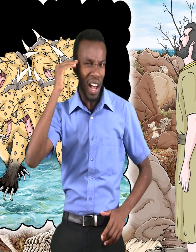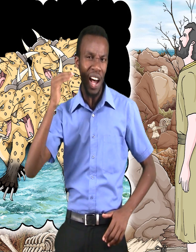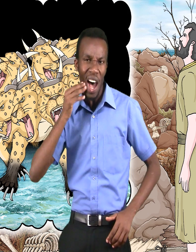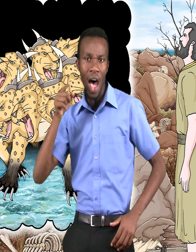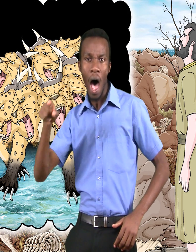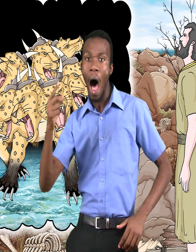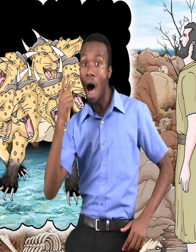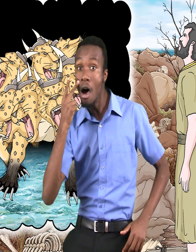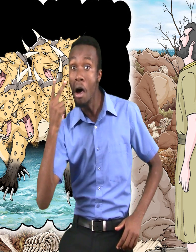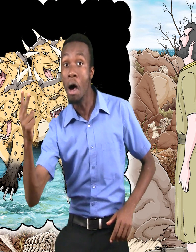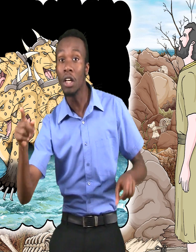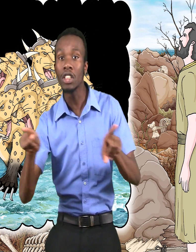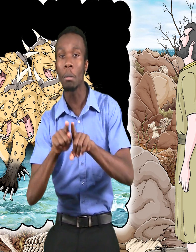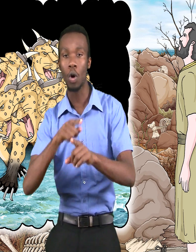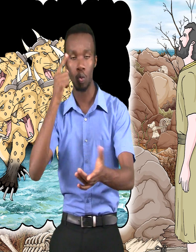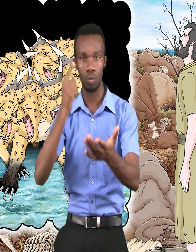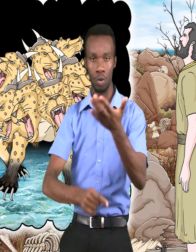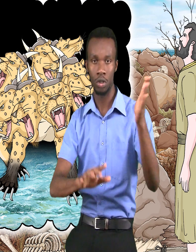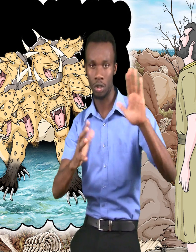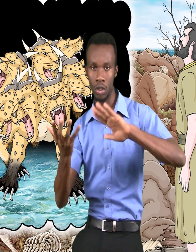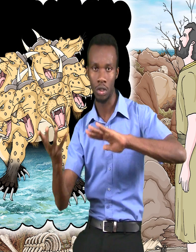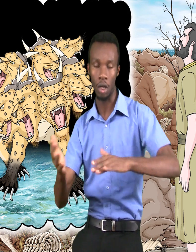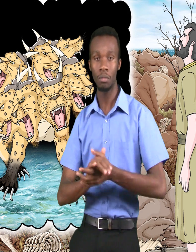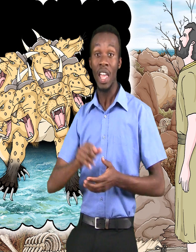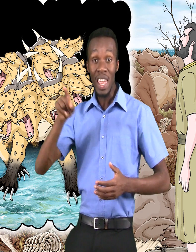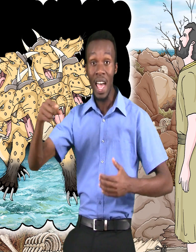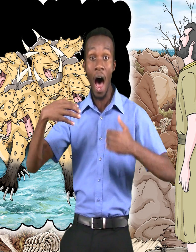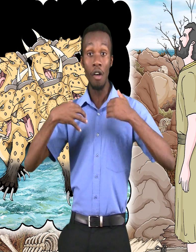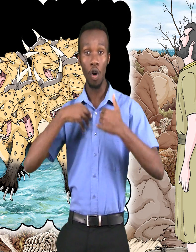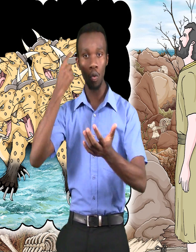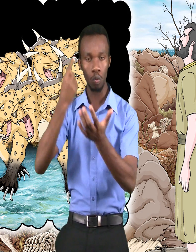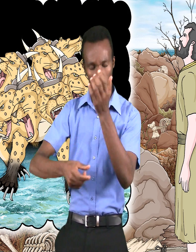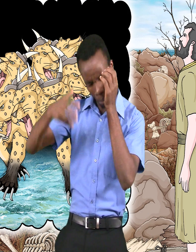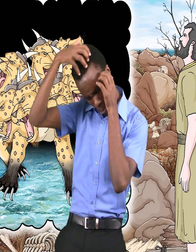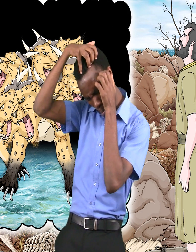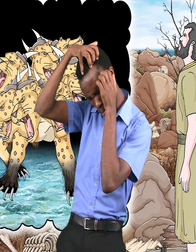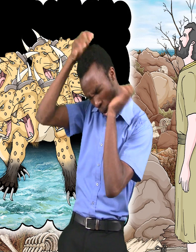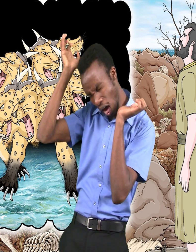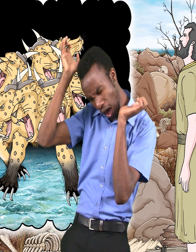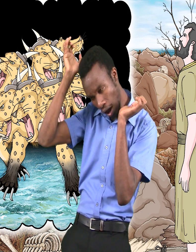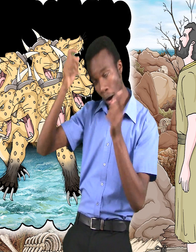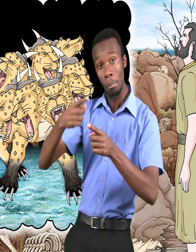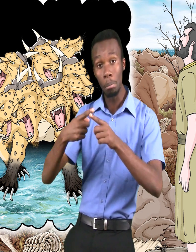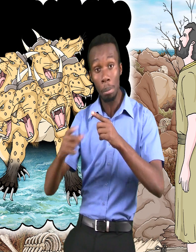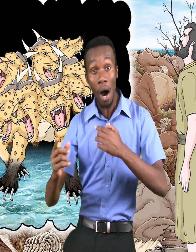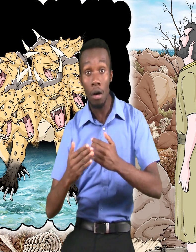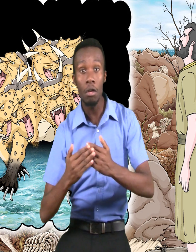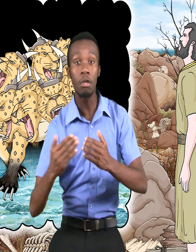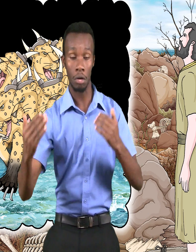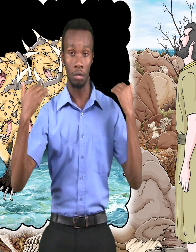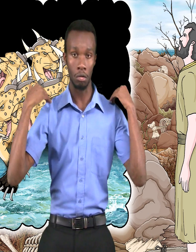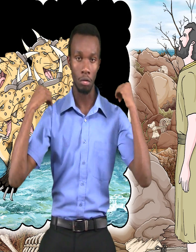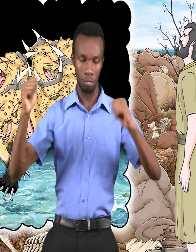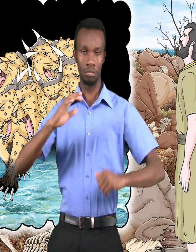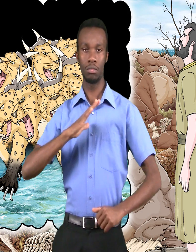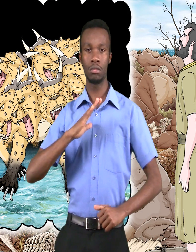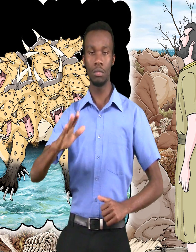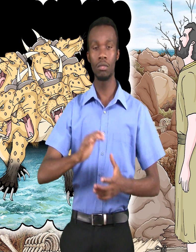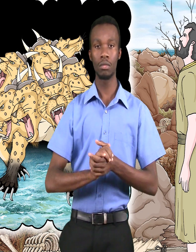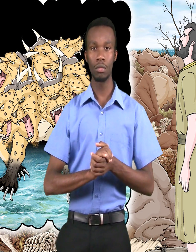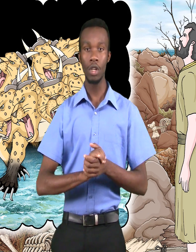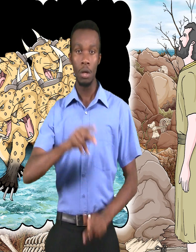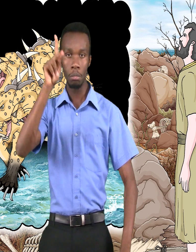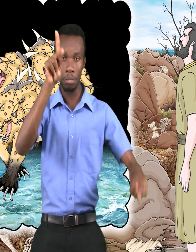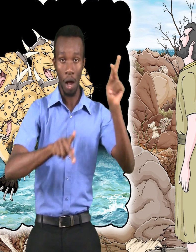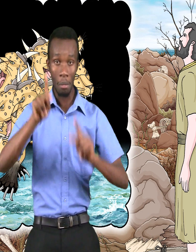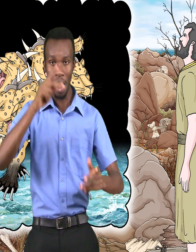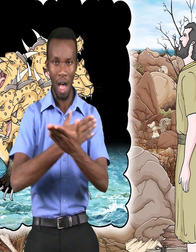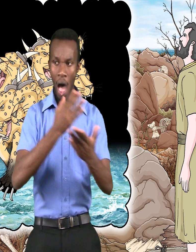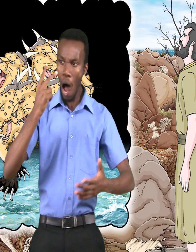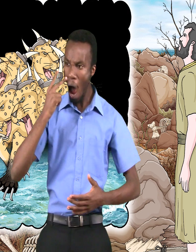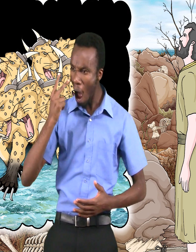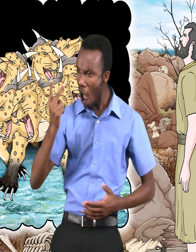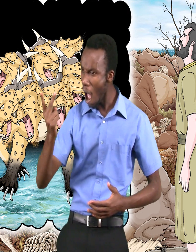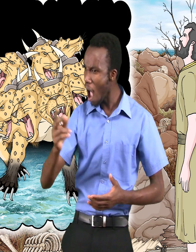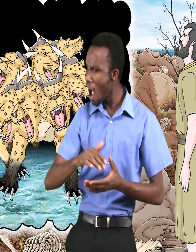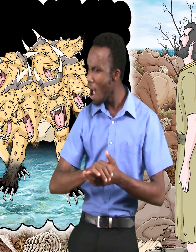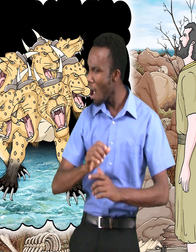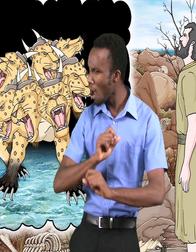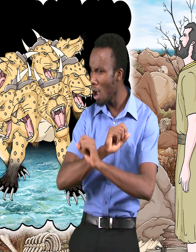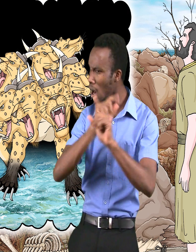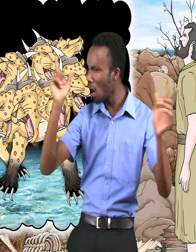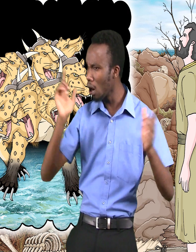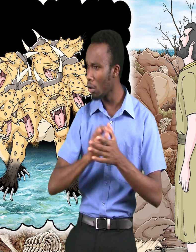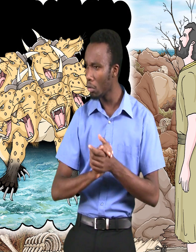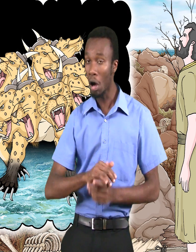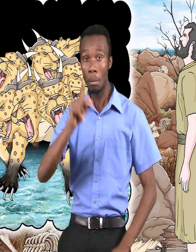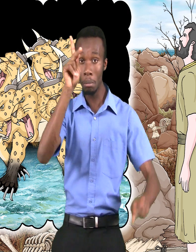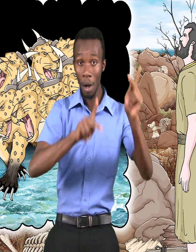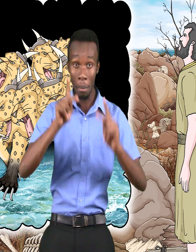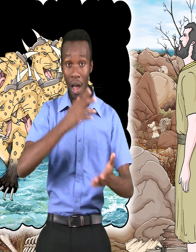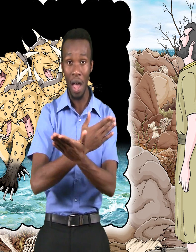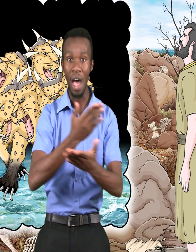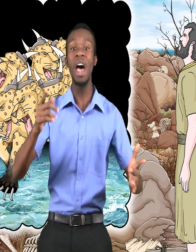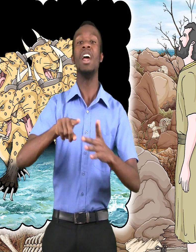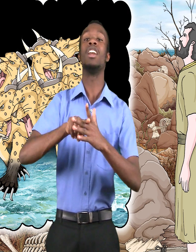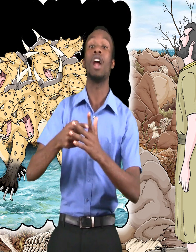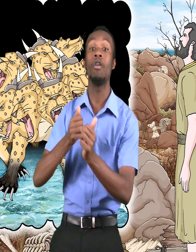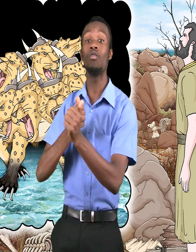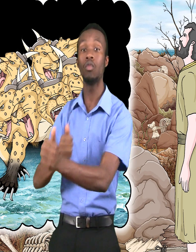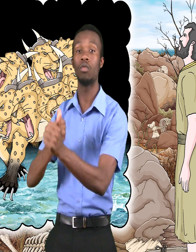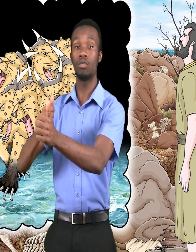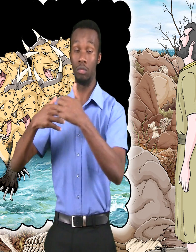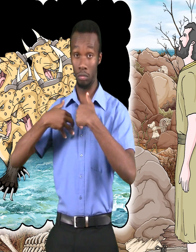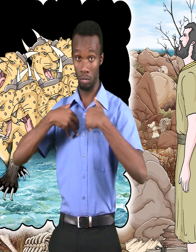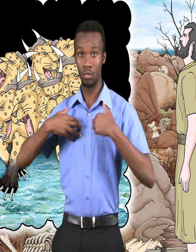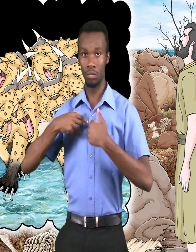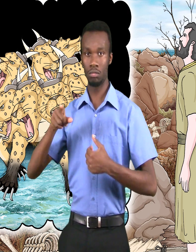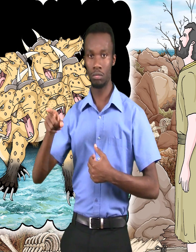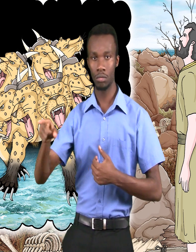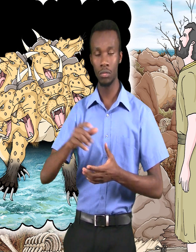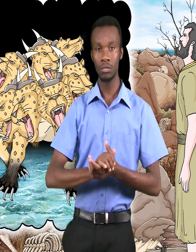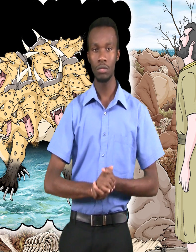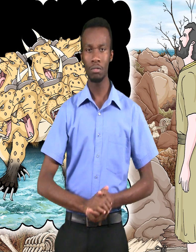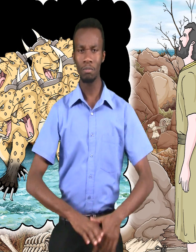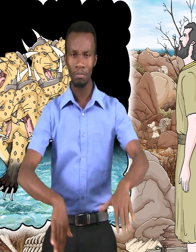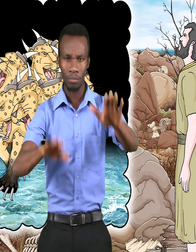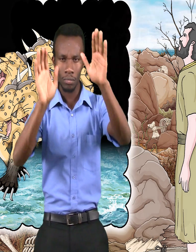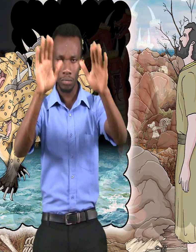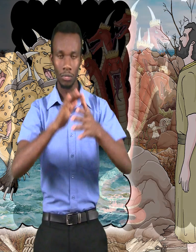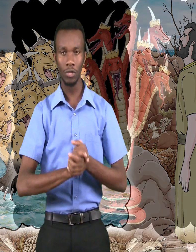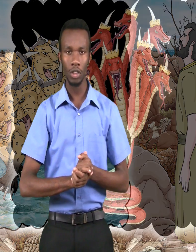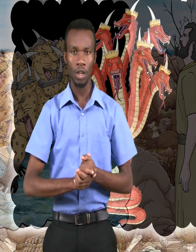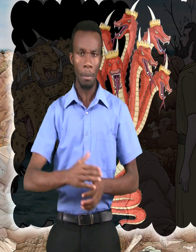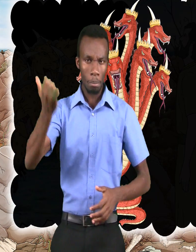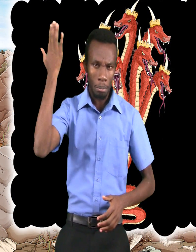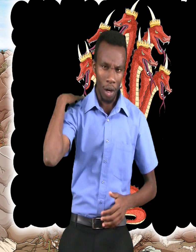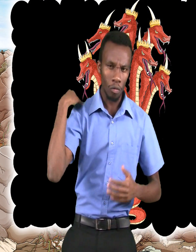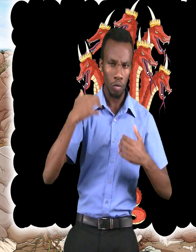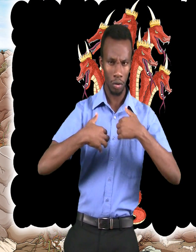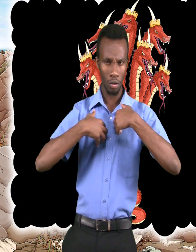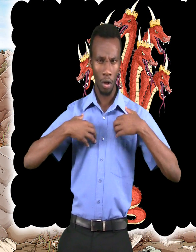But the mortal wound was healed, and the whole world marveled and followed the beast.